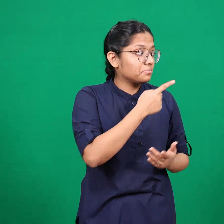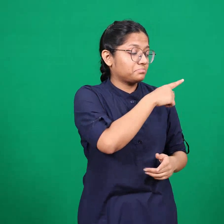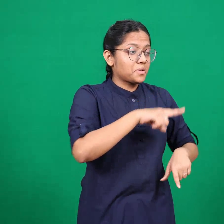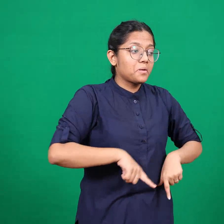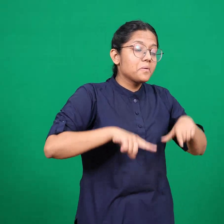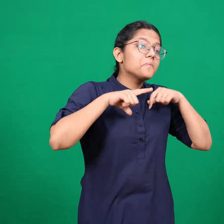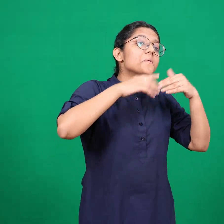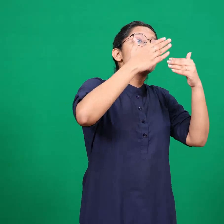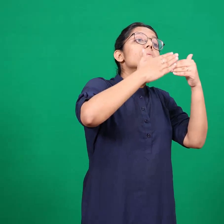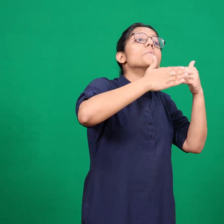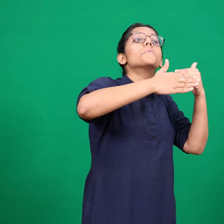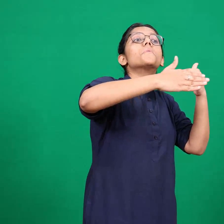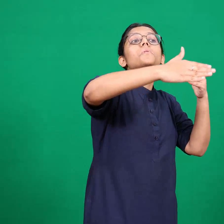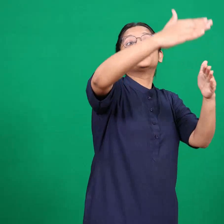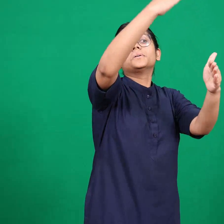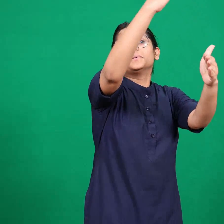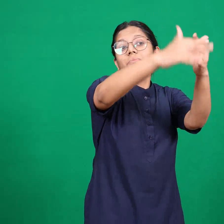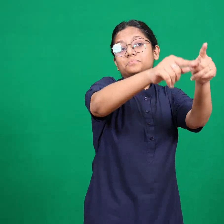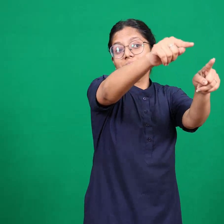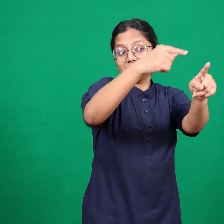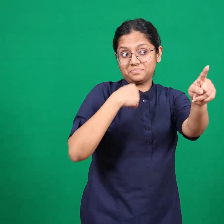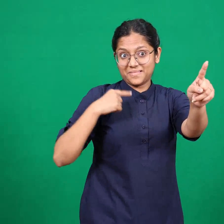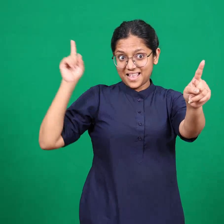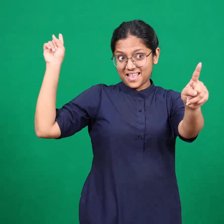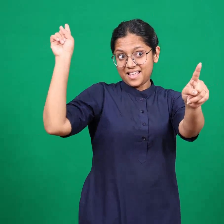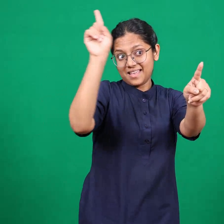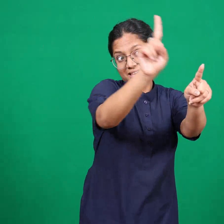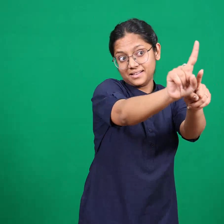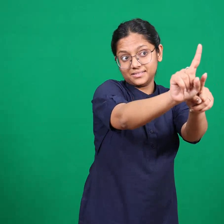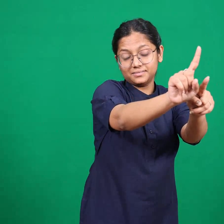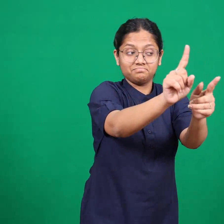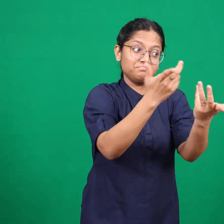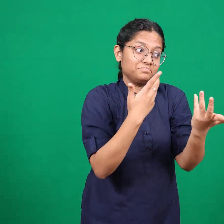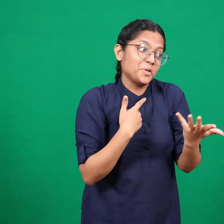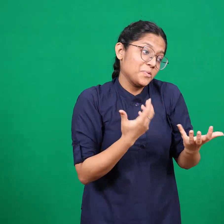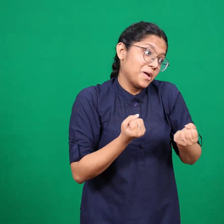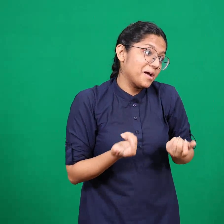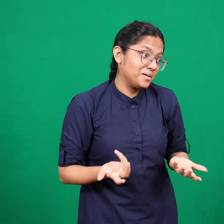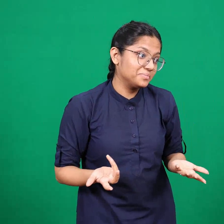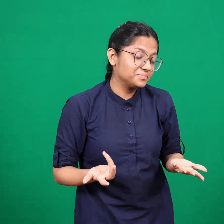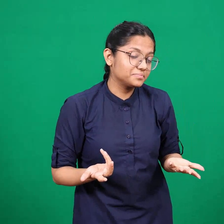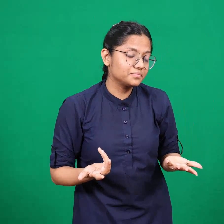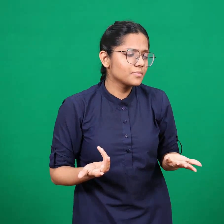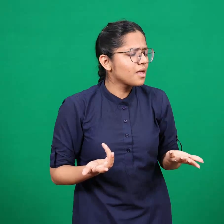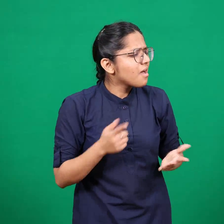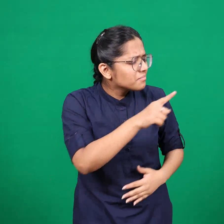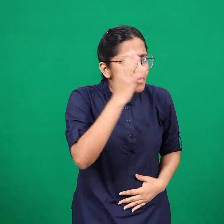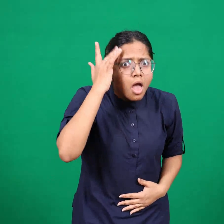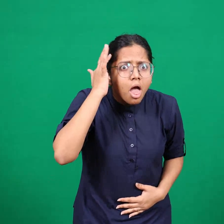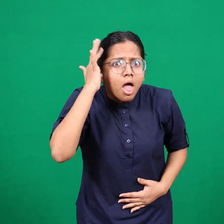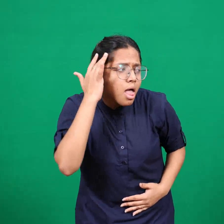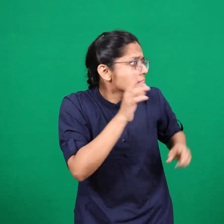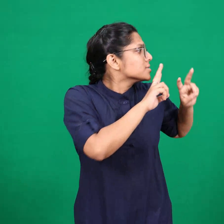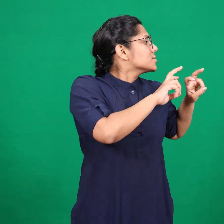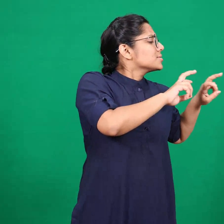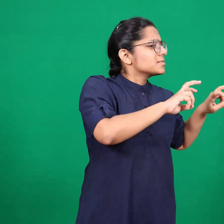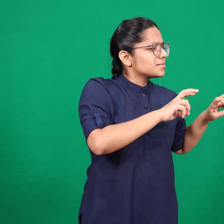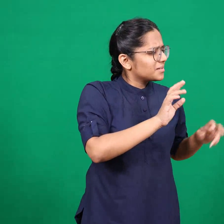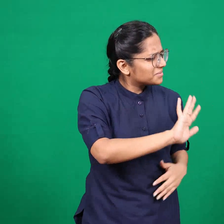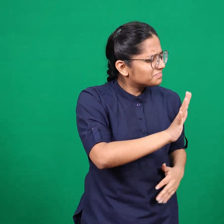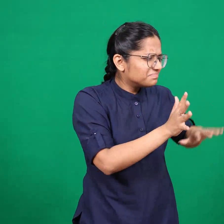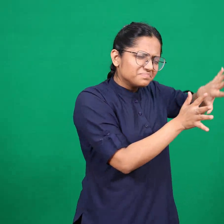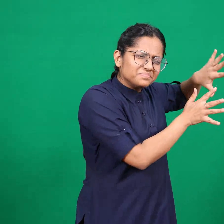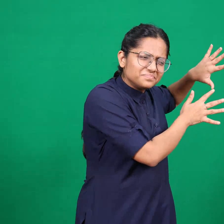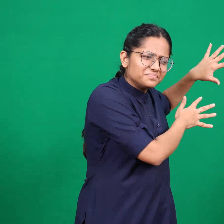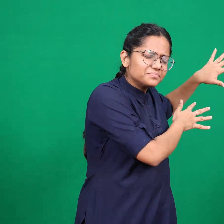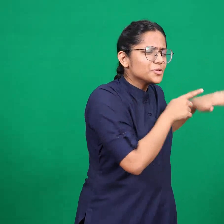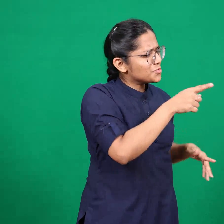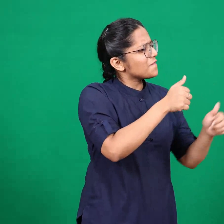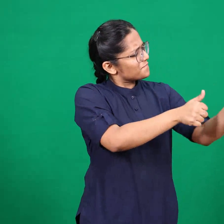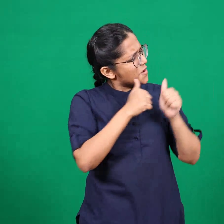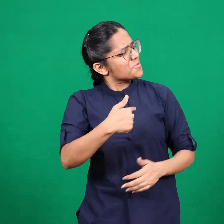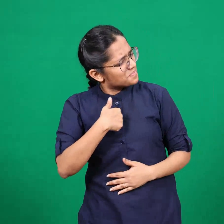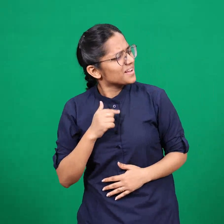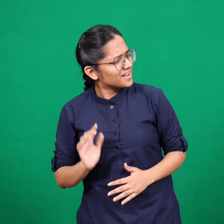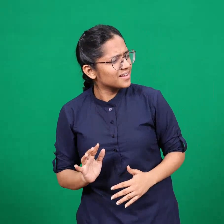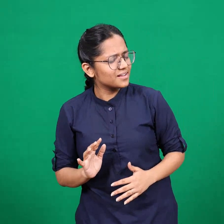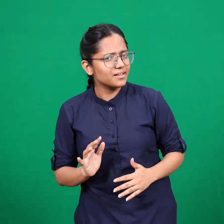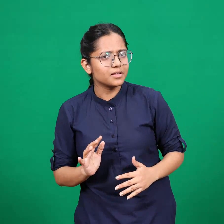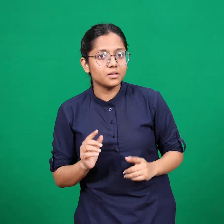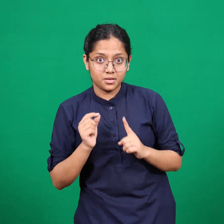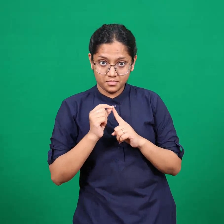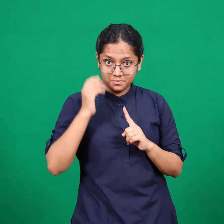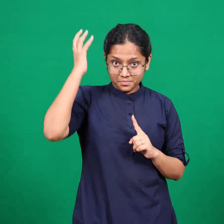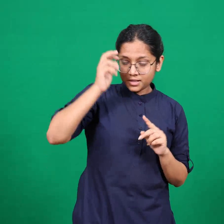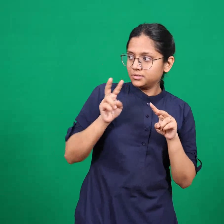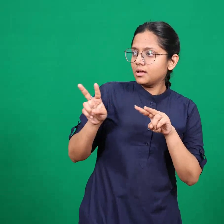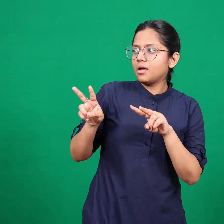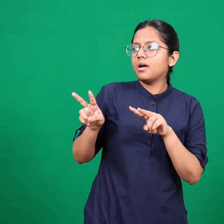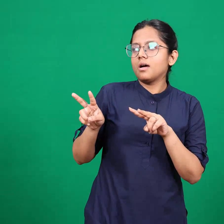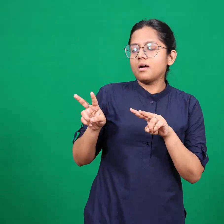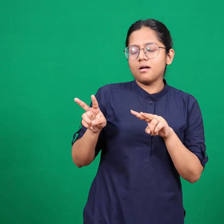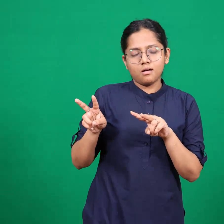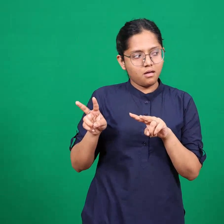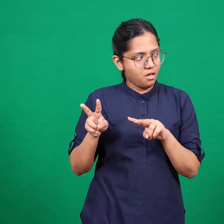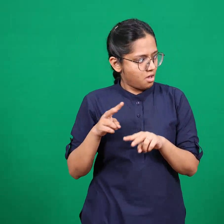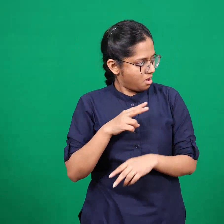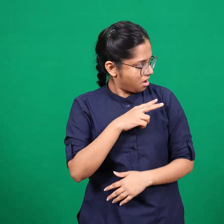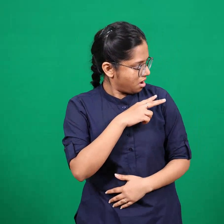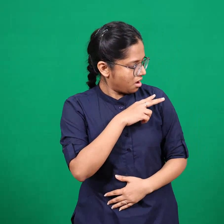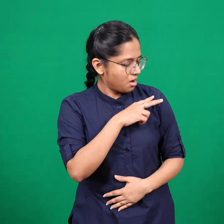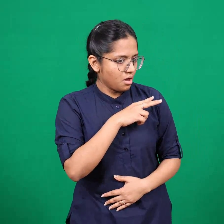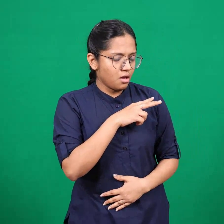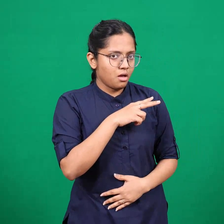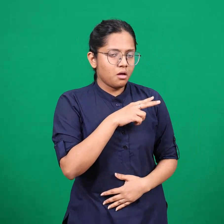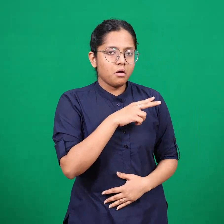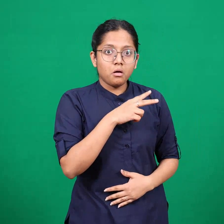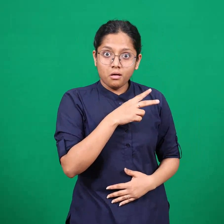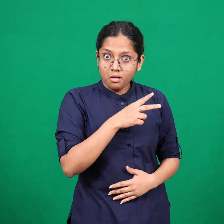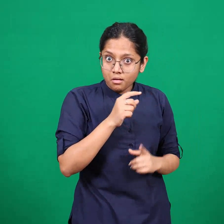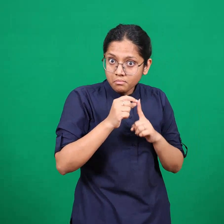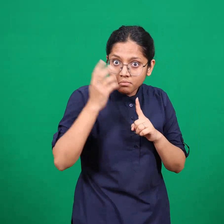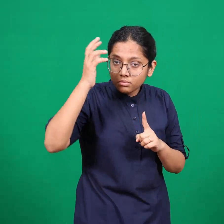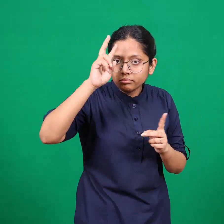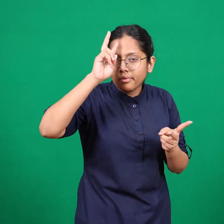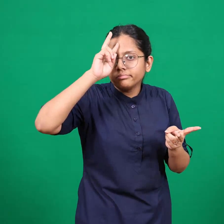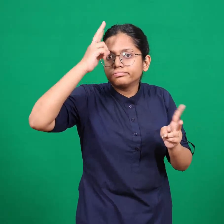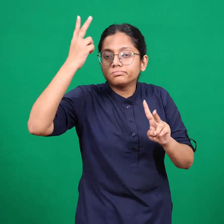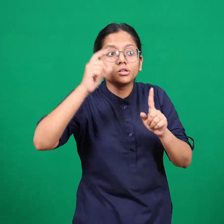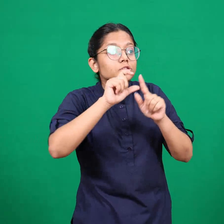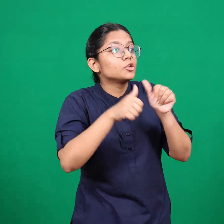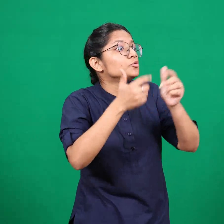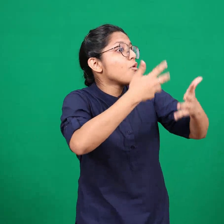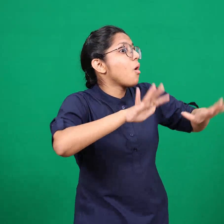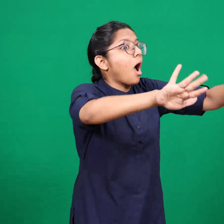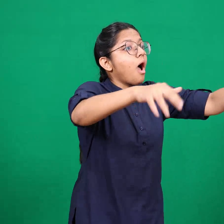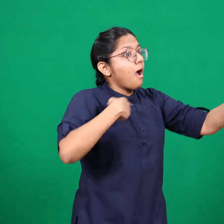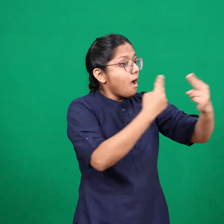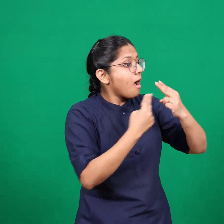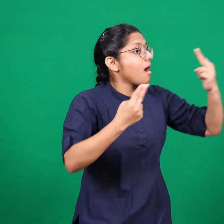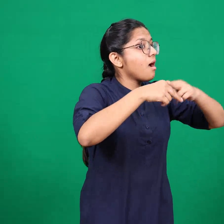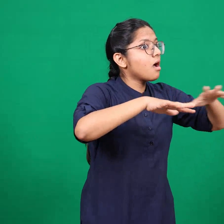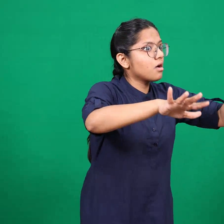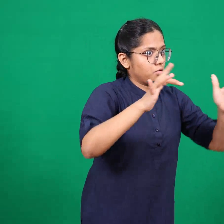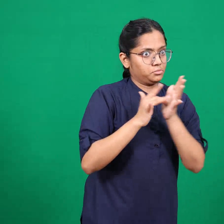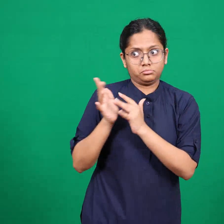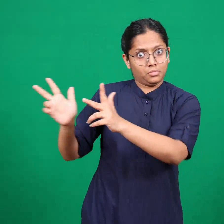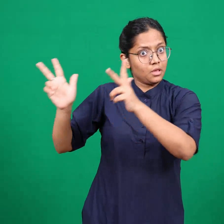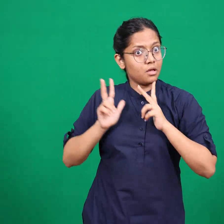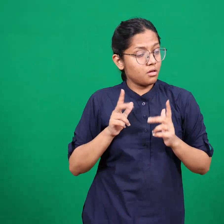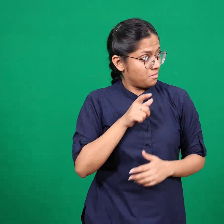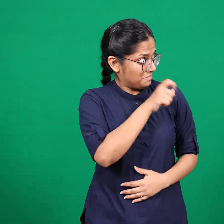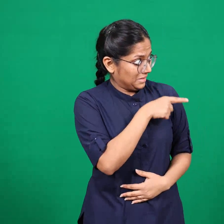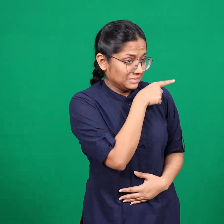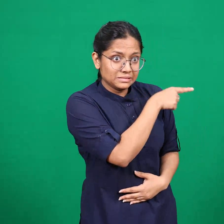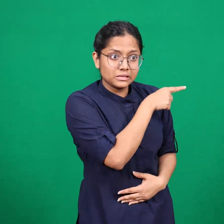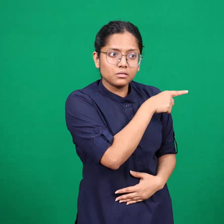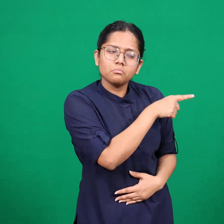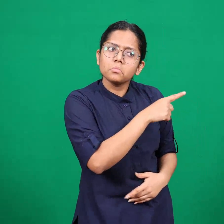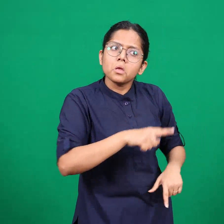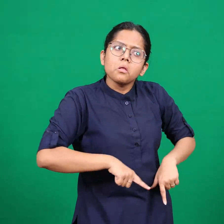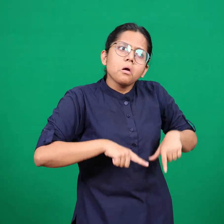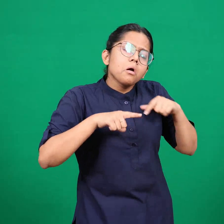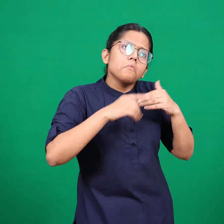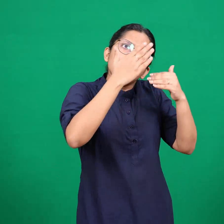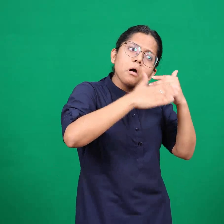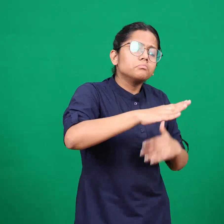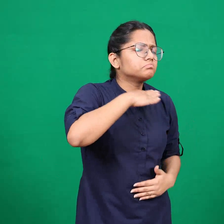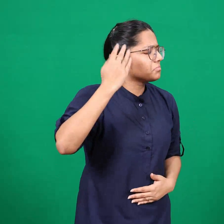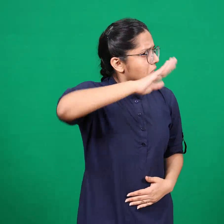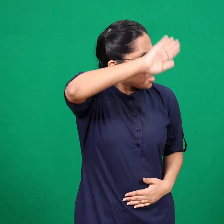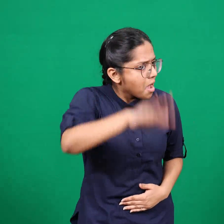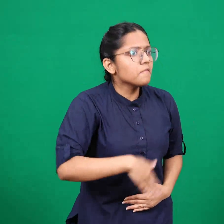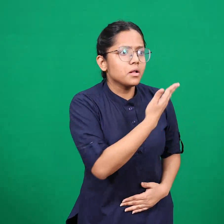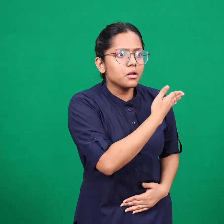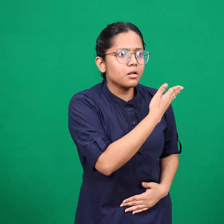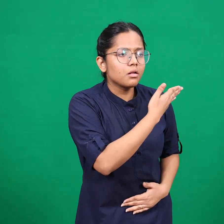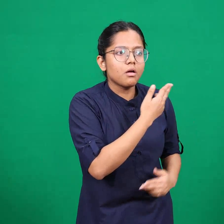You follow Me!" Because of this, the rumor spread among the brothers that this disciple would not die.